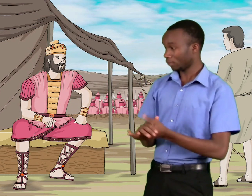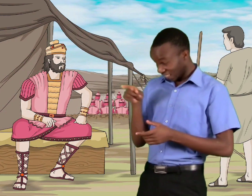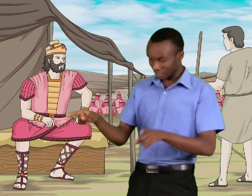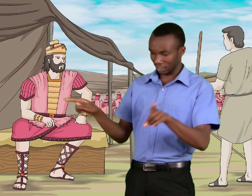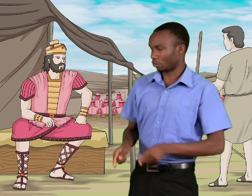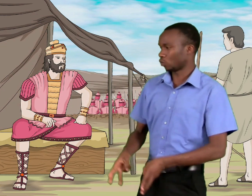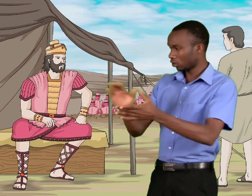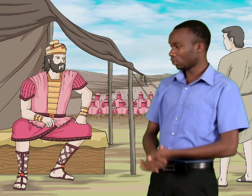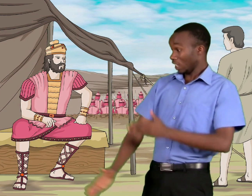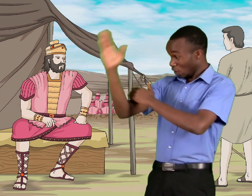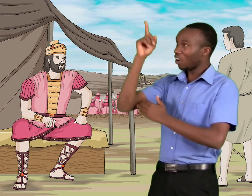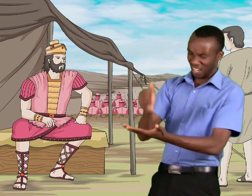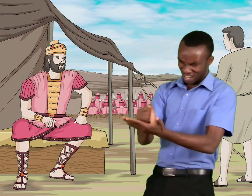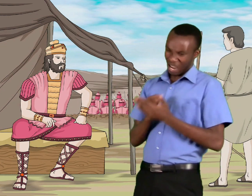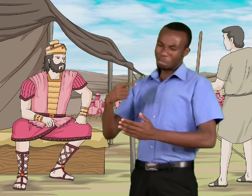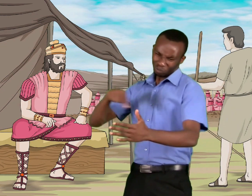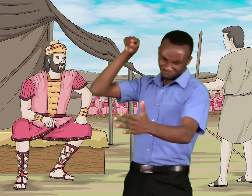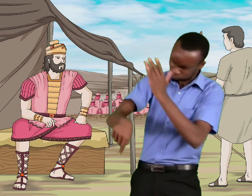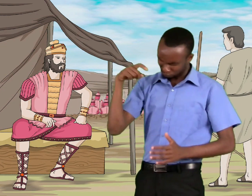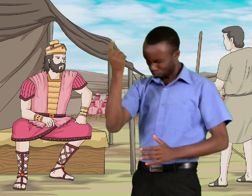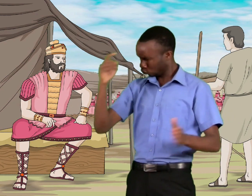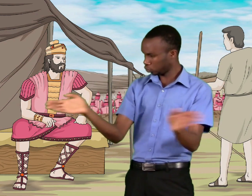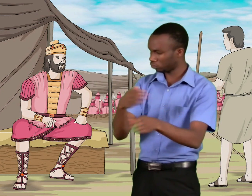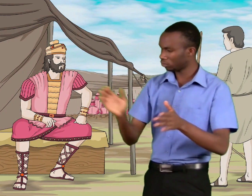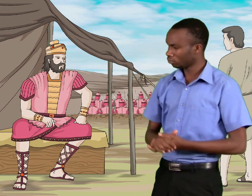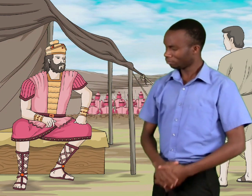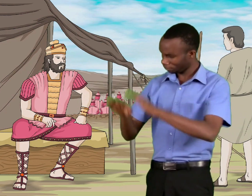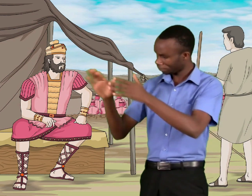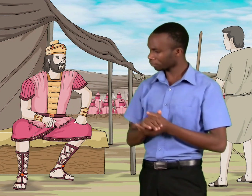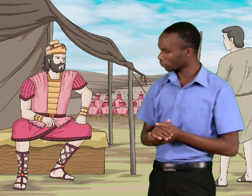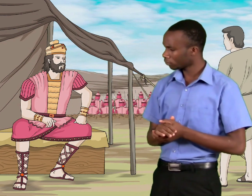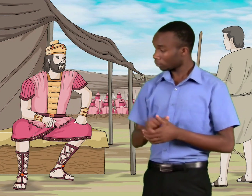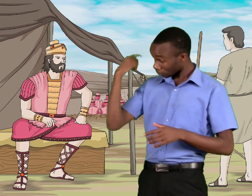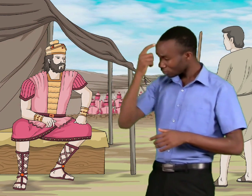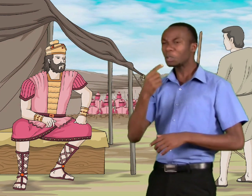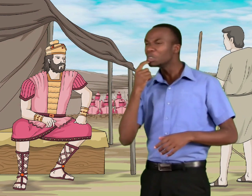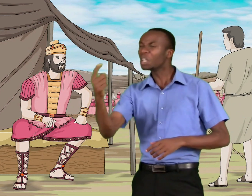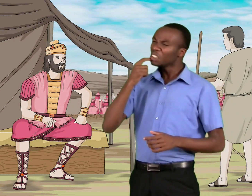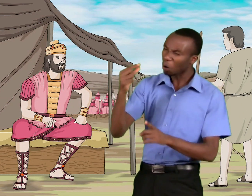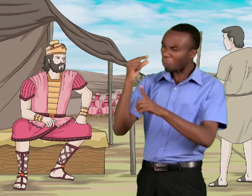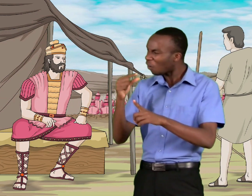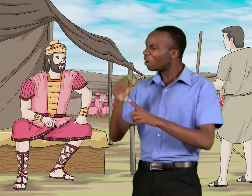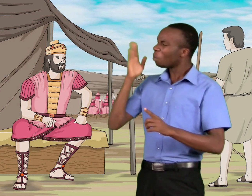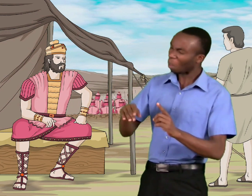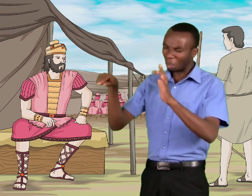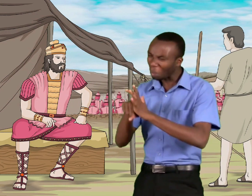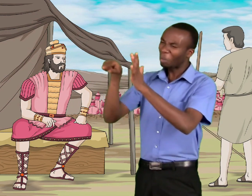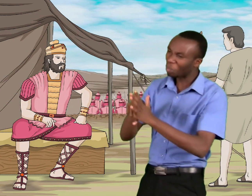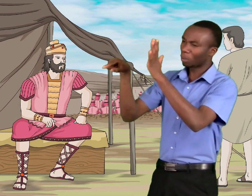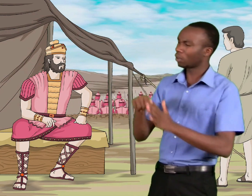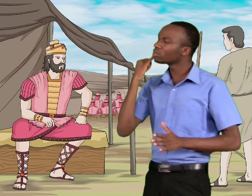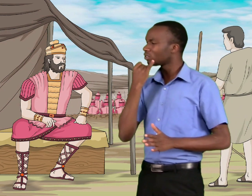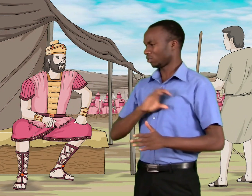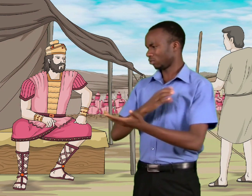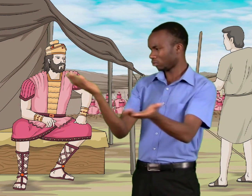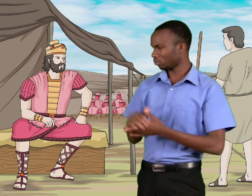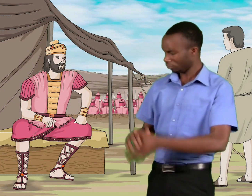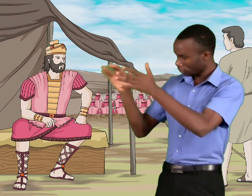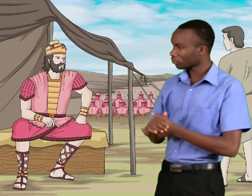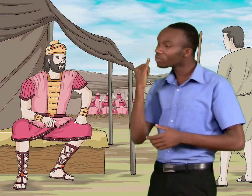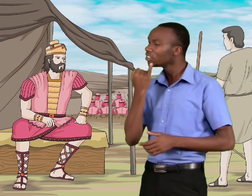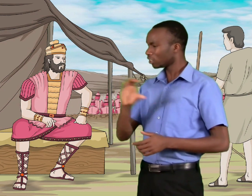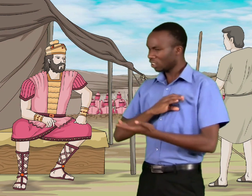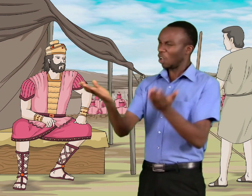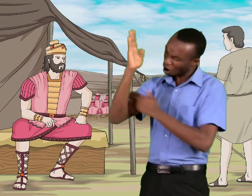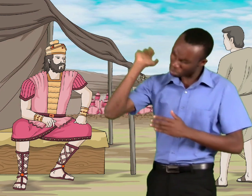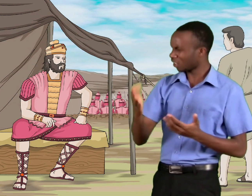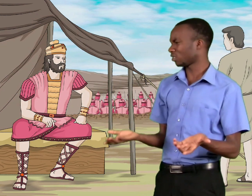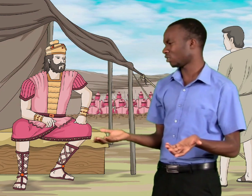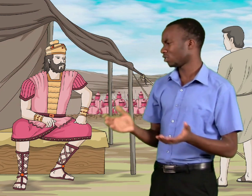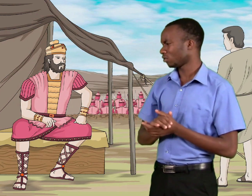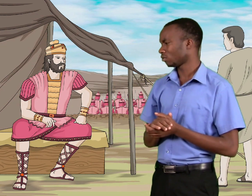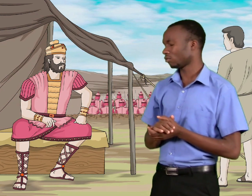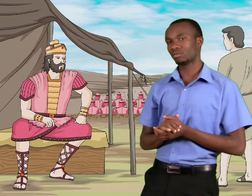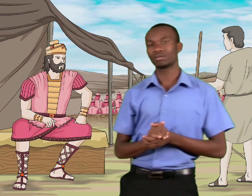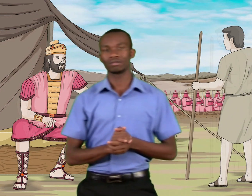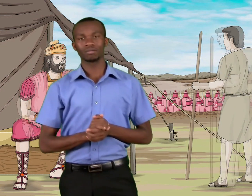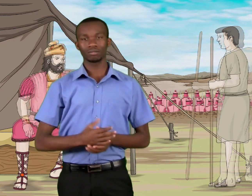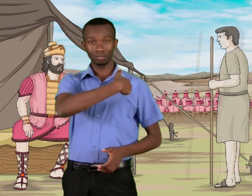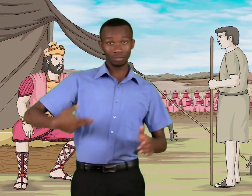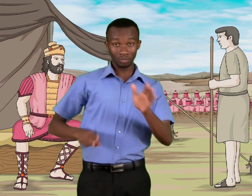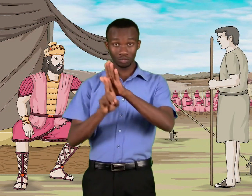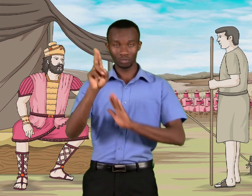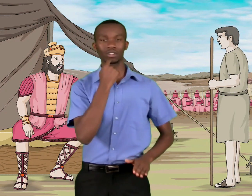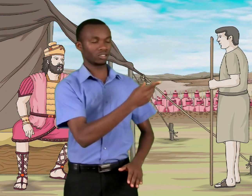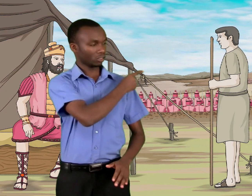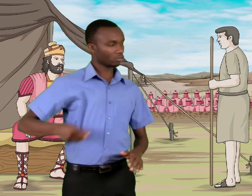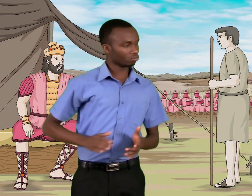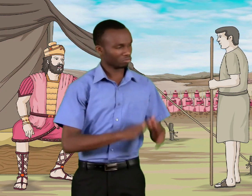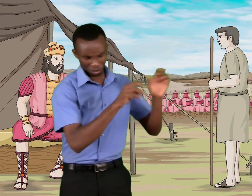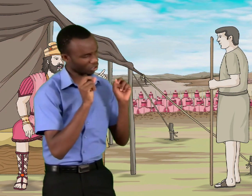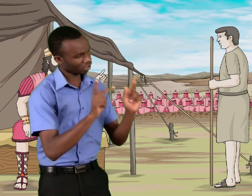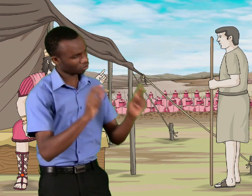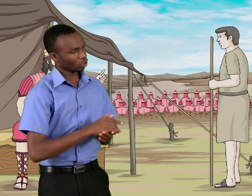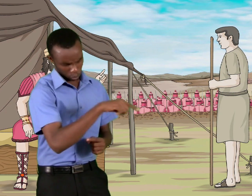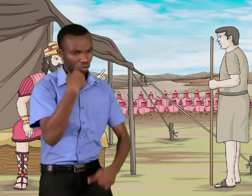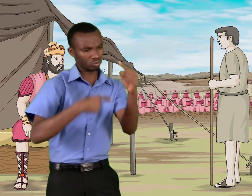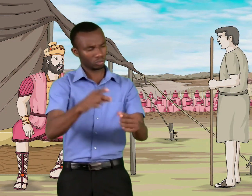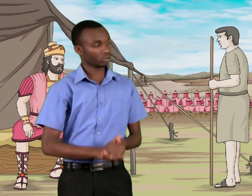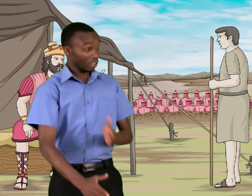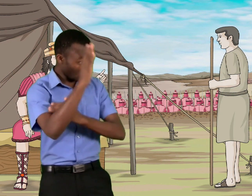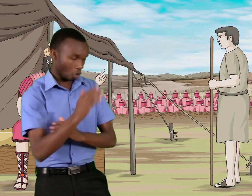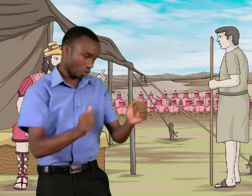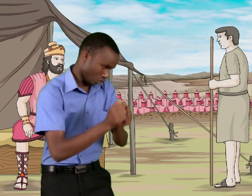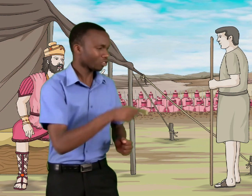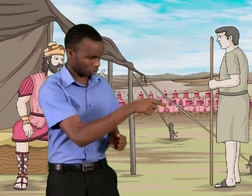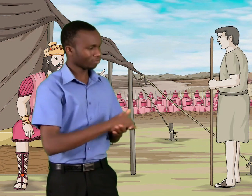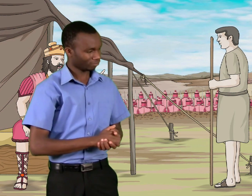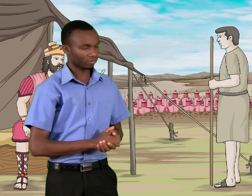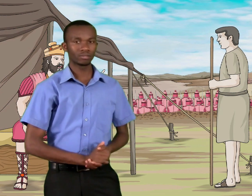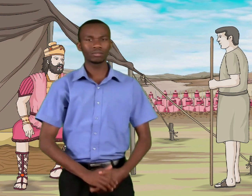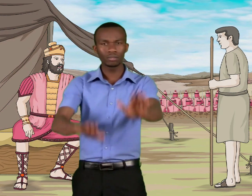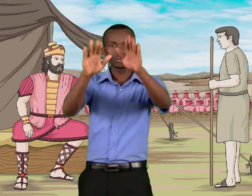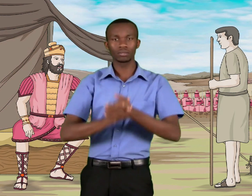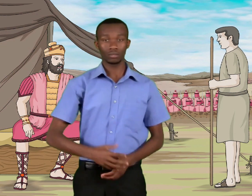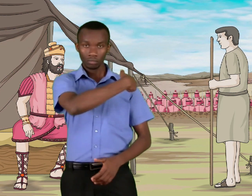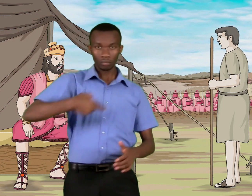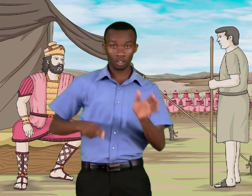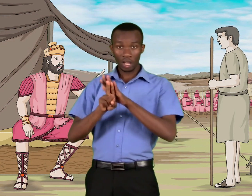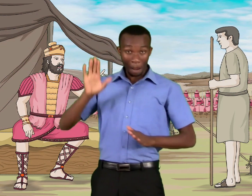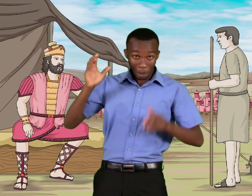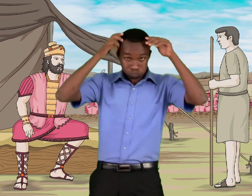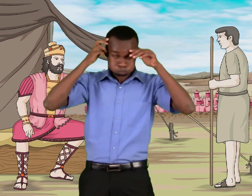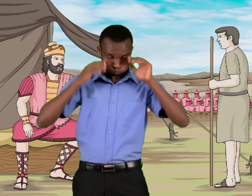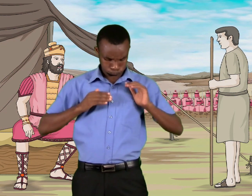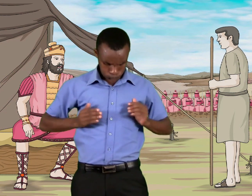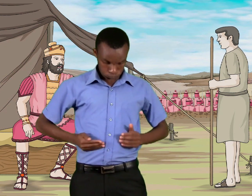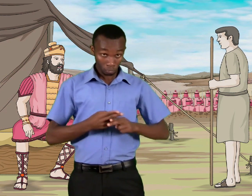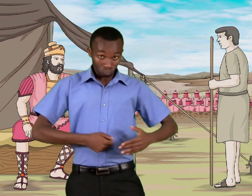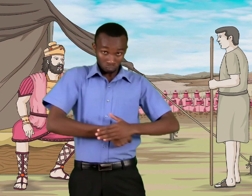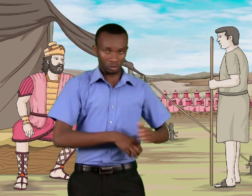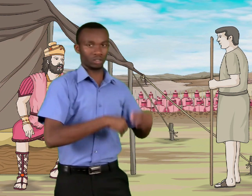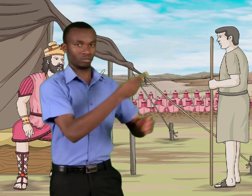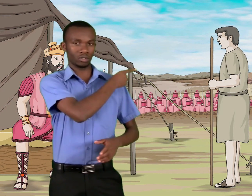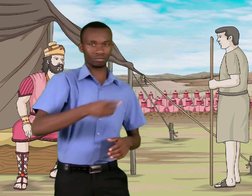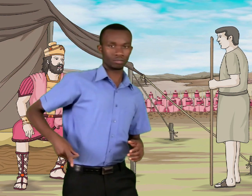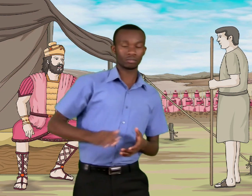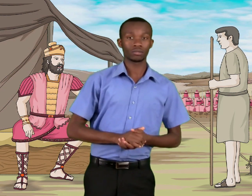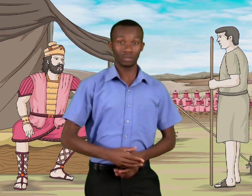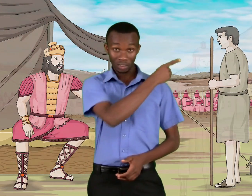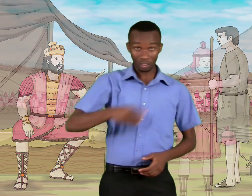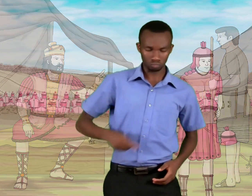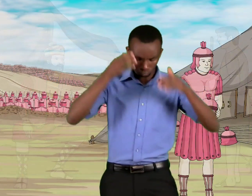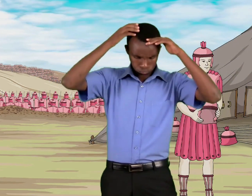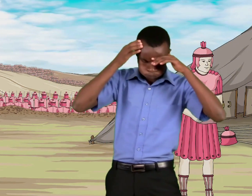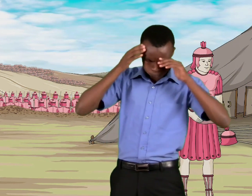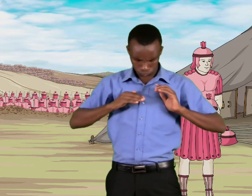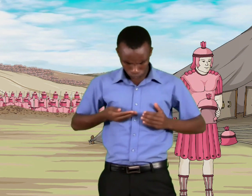David added, “The LORD, who delivered me from the claws of the lion and the bear, will deliver me from the hand of this Philistine.” “Go,” said Saul, “and may the LORD be with you.”